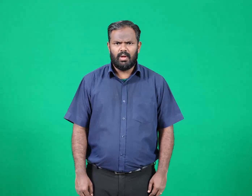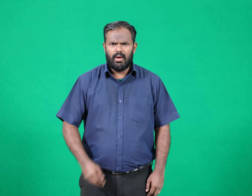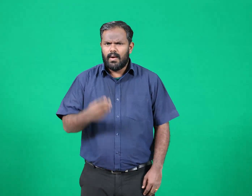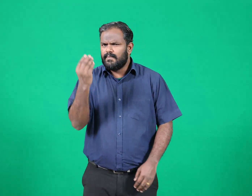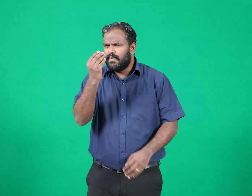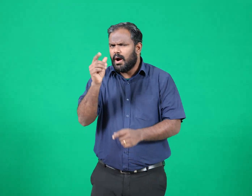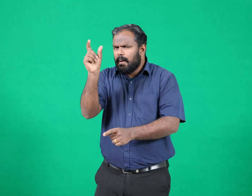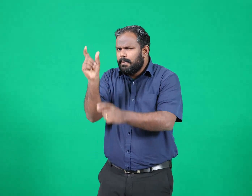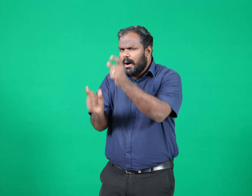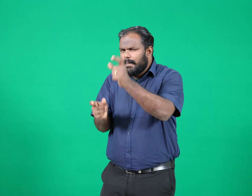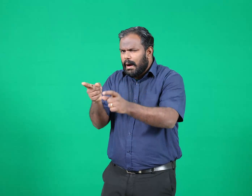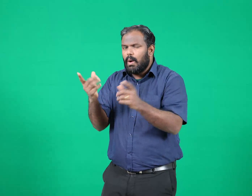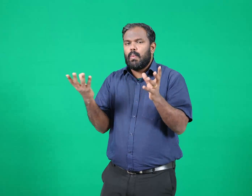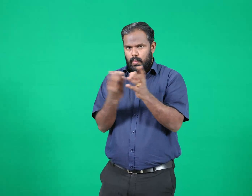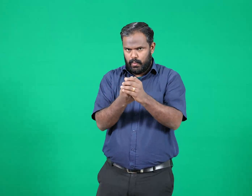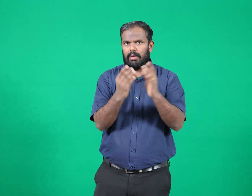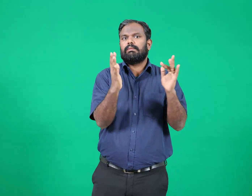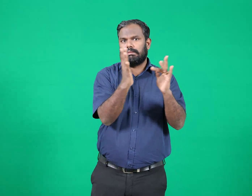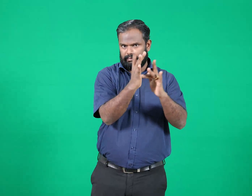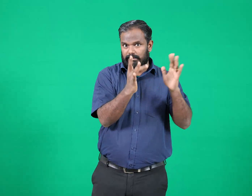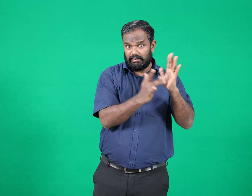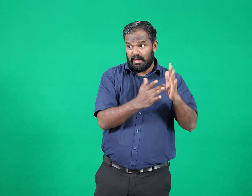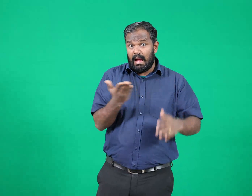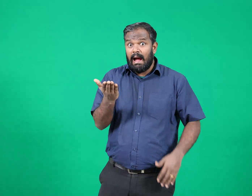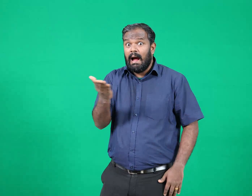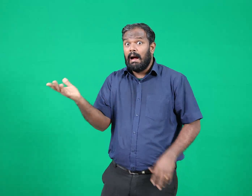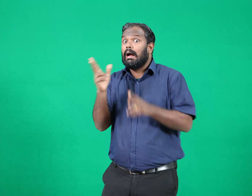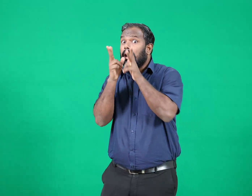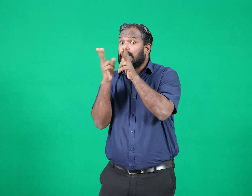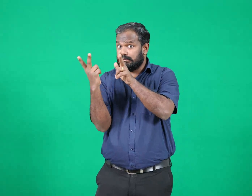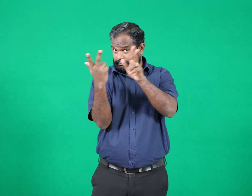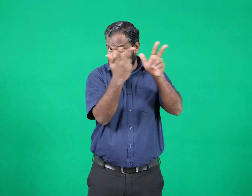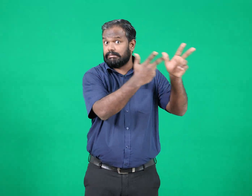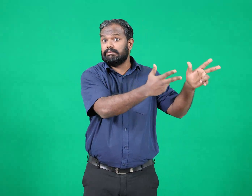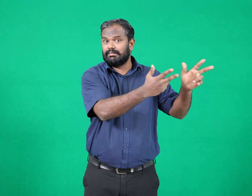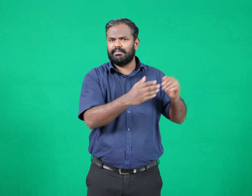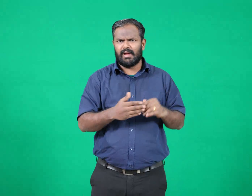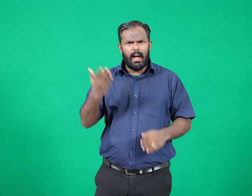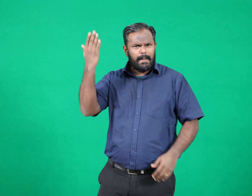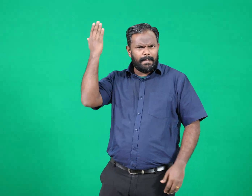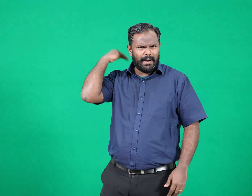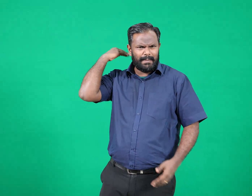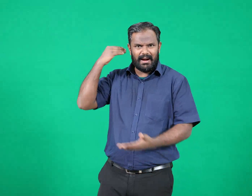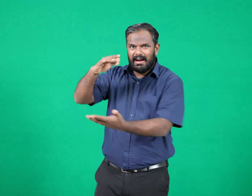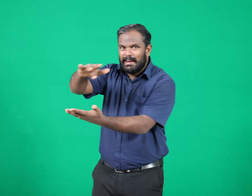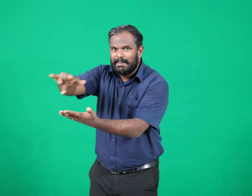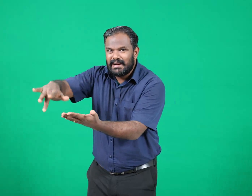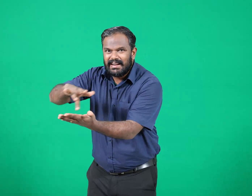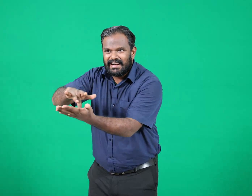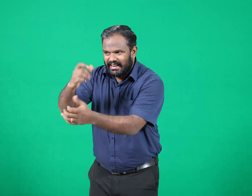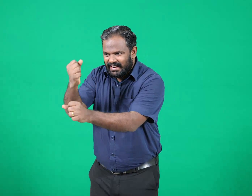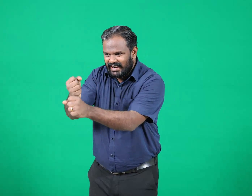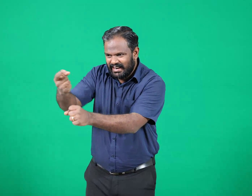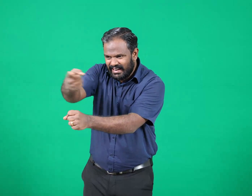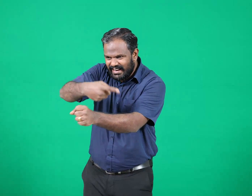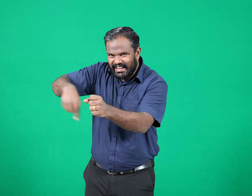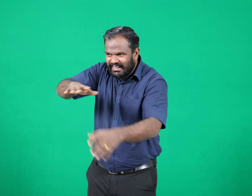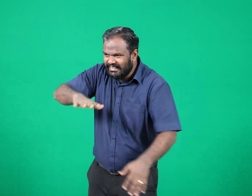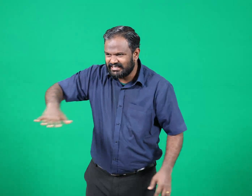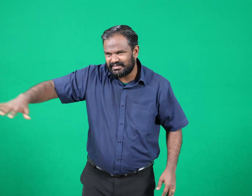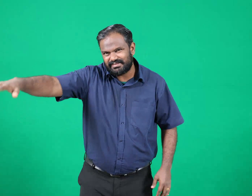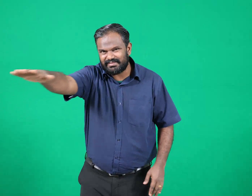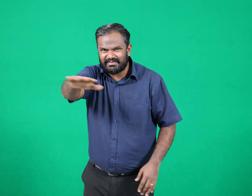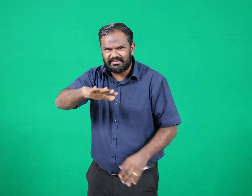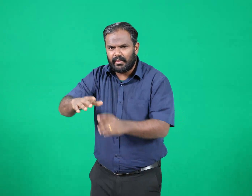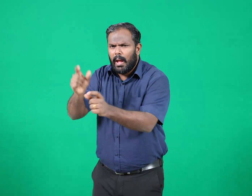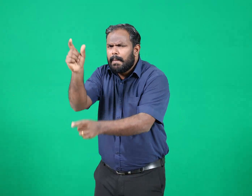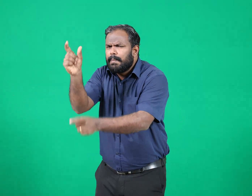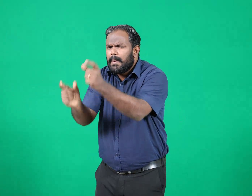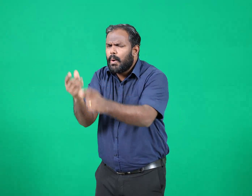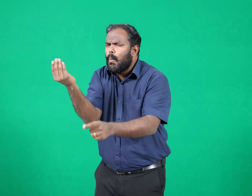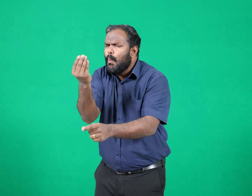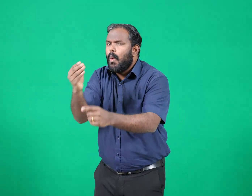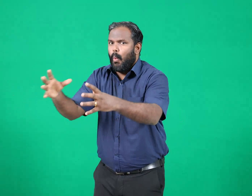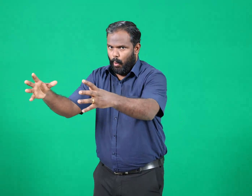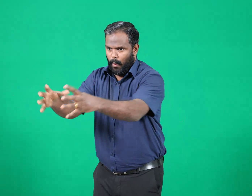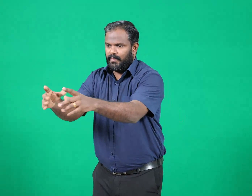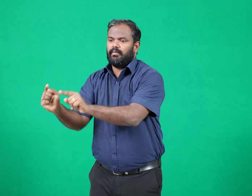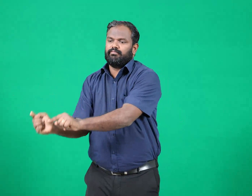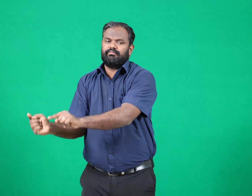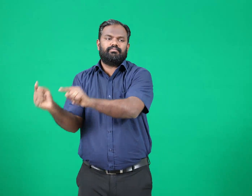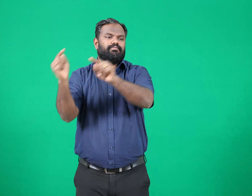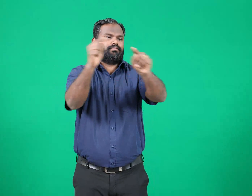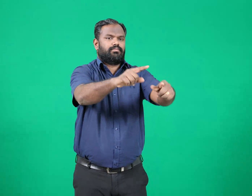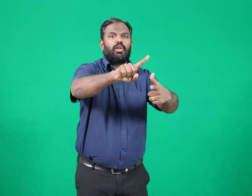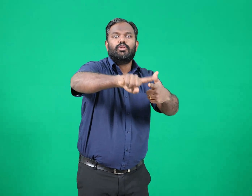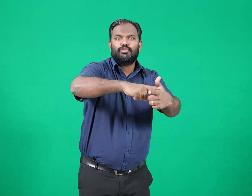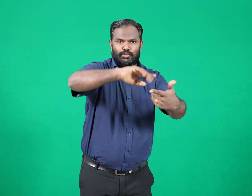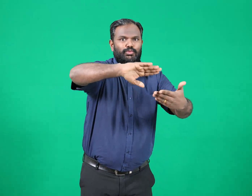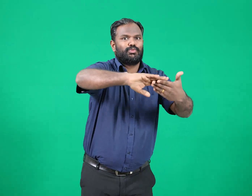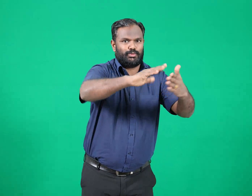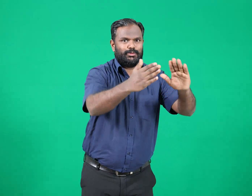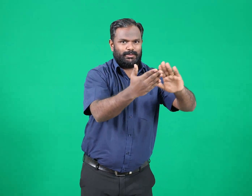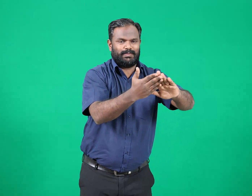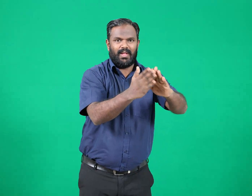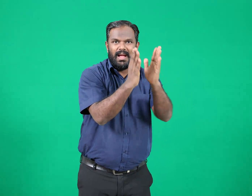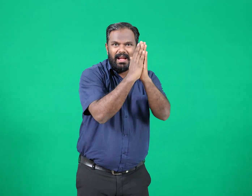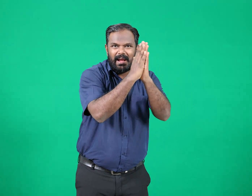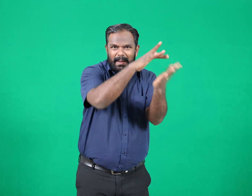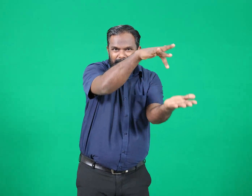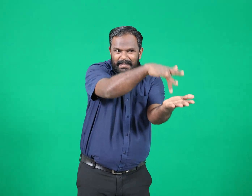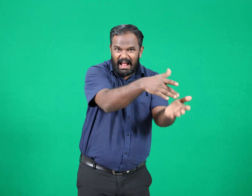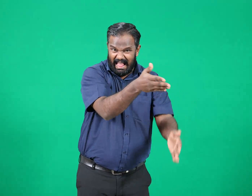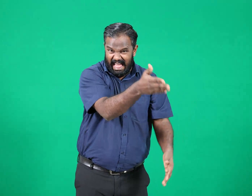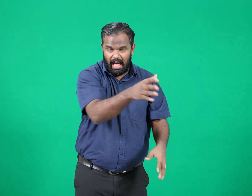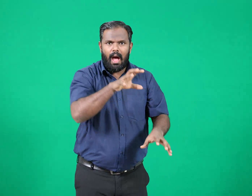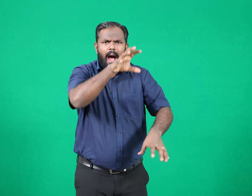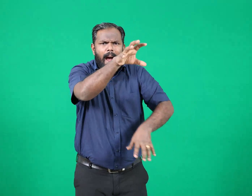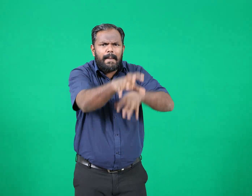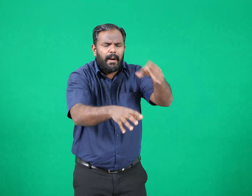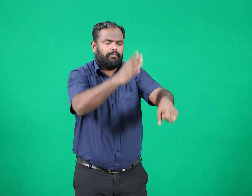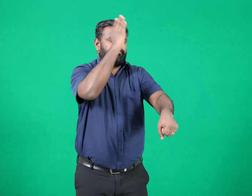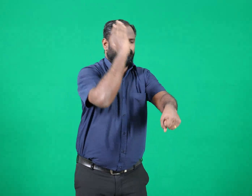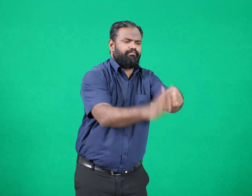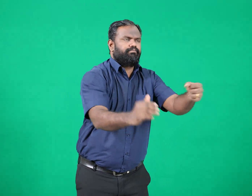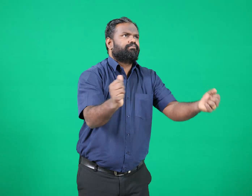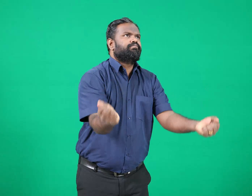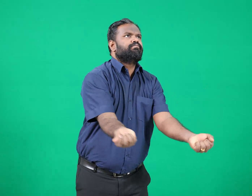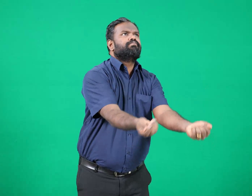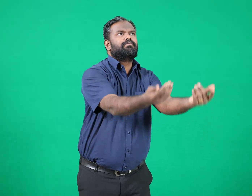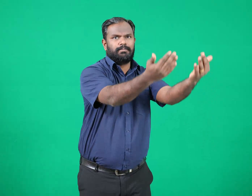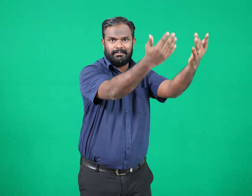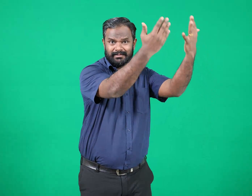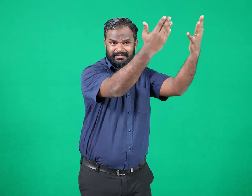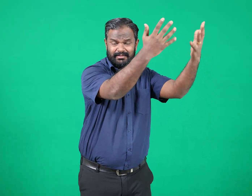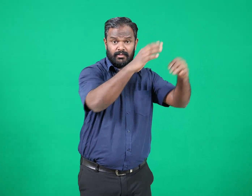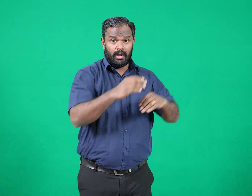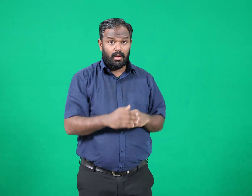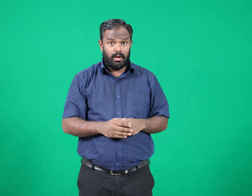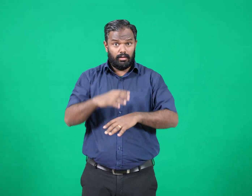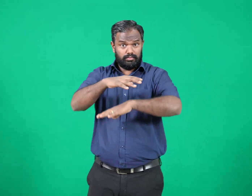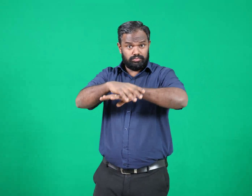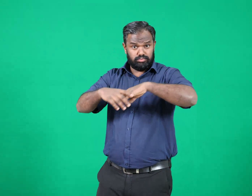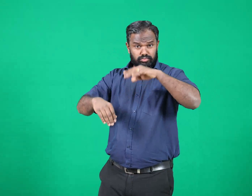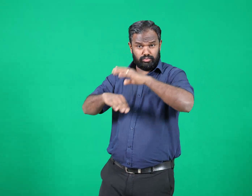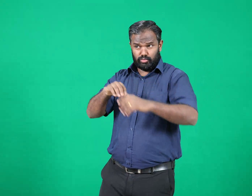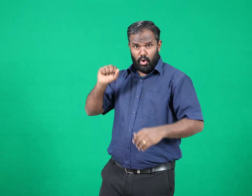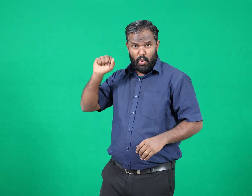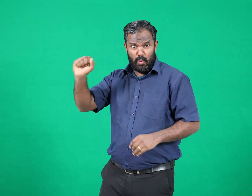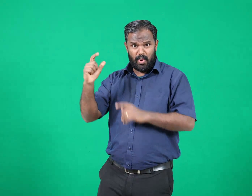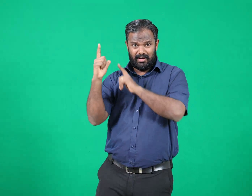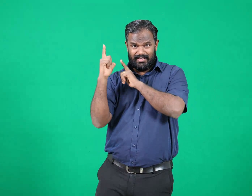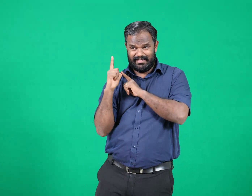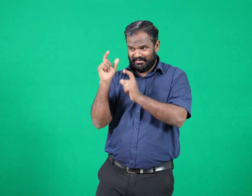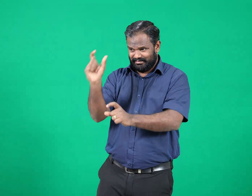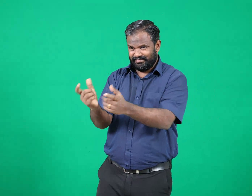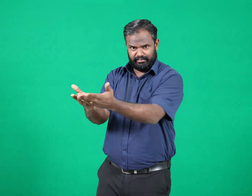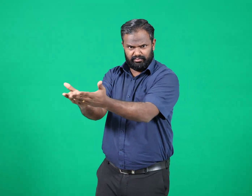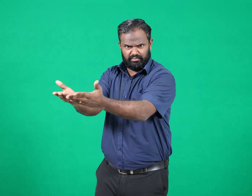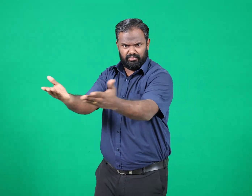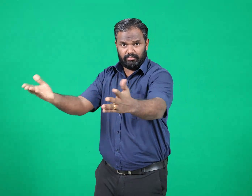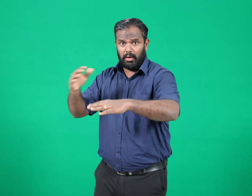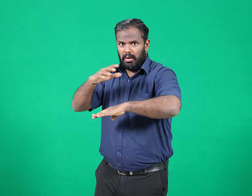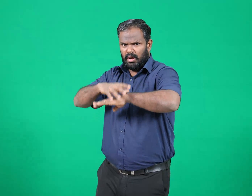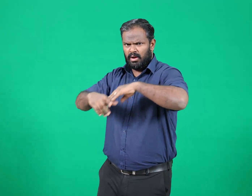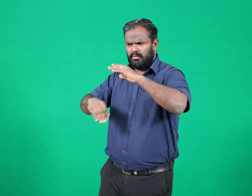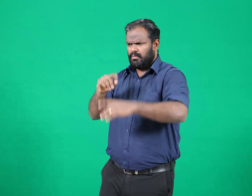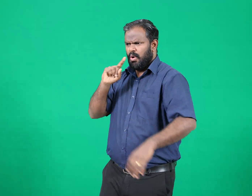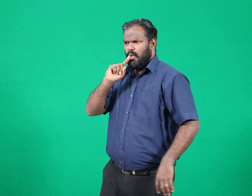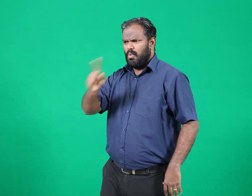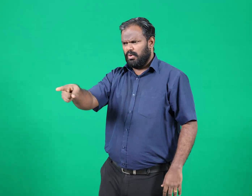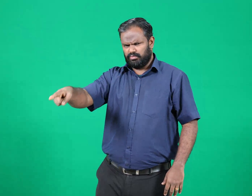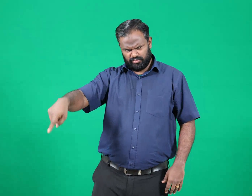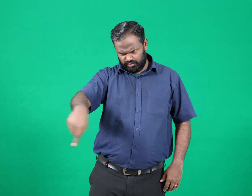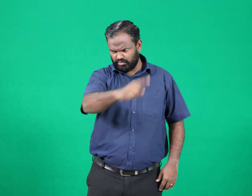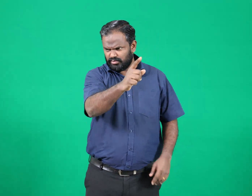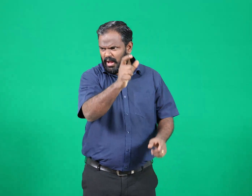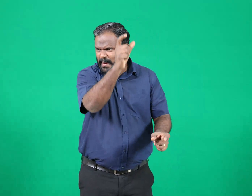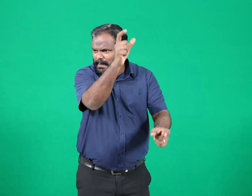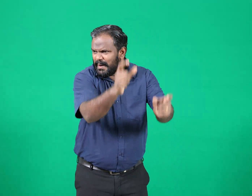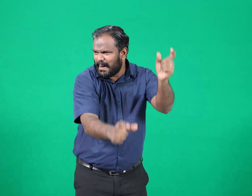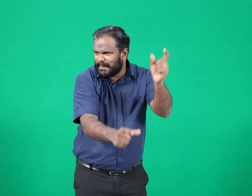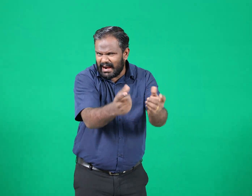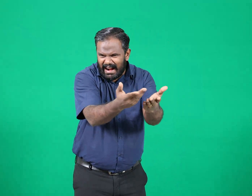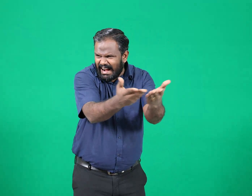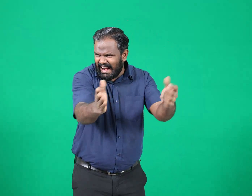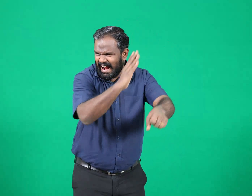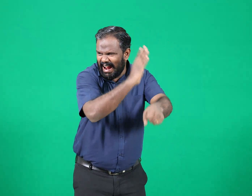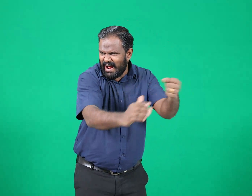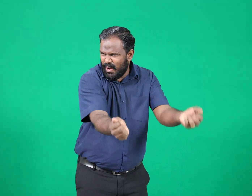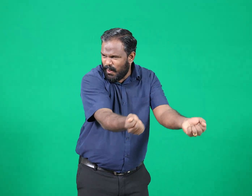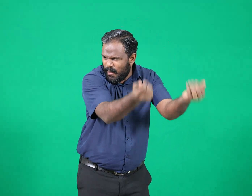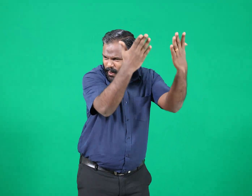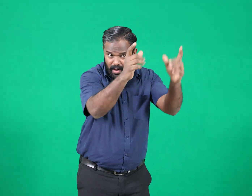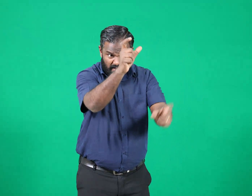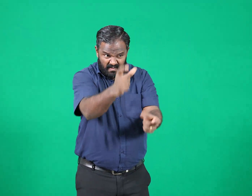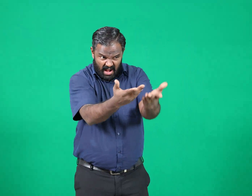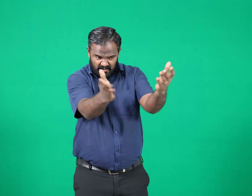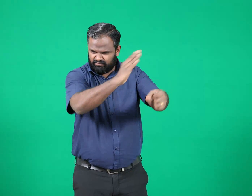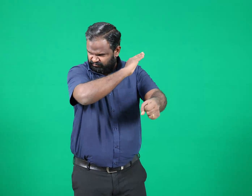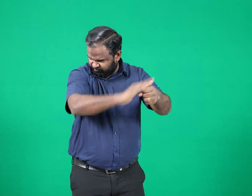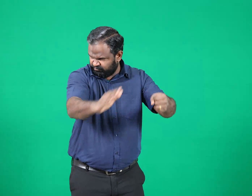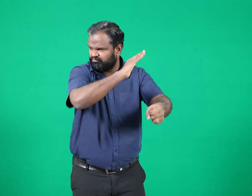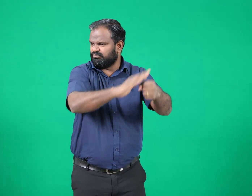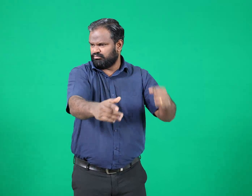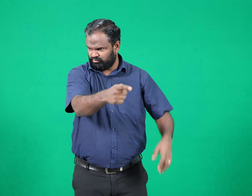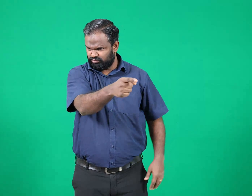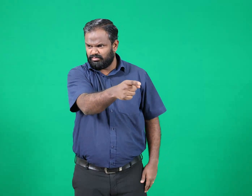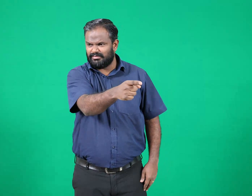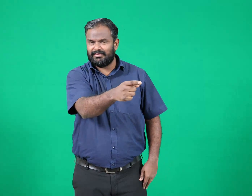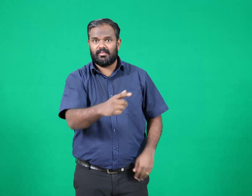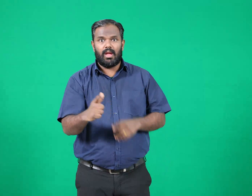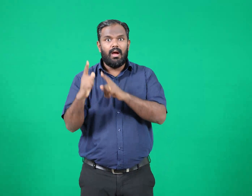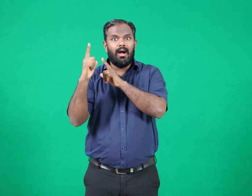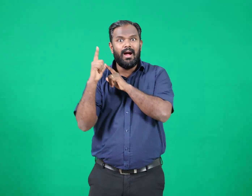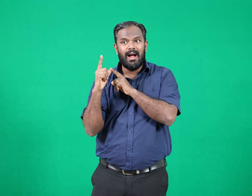At that time some of those present told Jesus about the Galileans whose blood Pilate had mixed with their sacrifices.